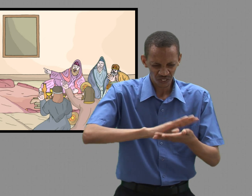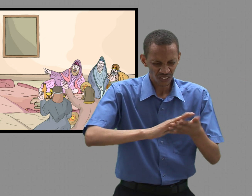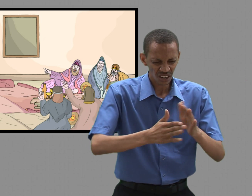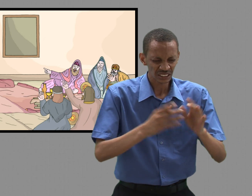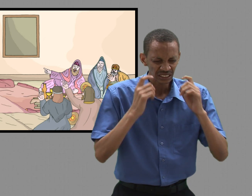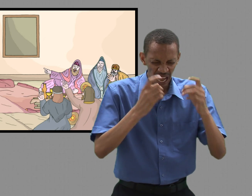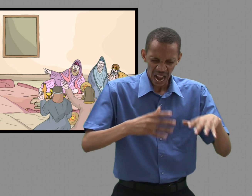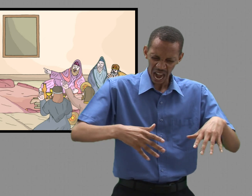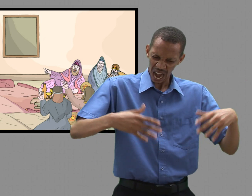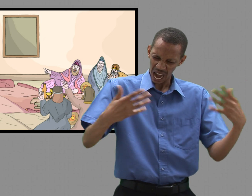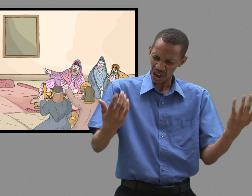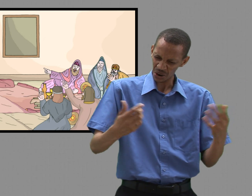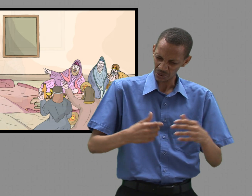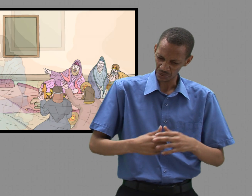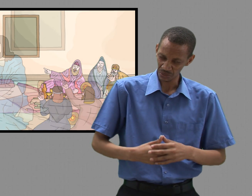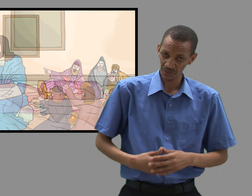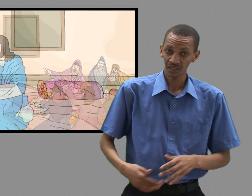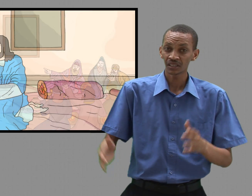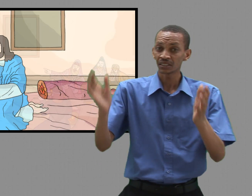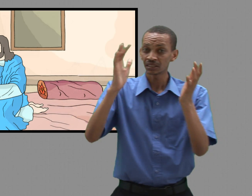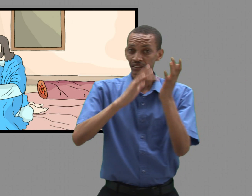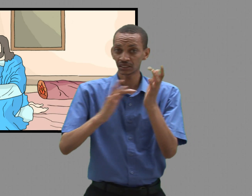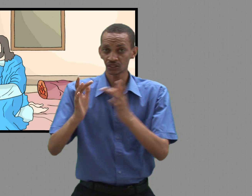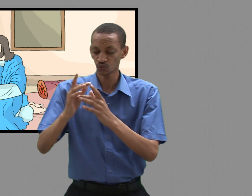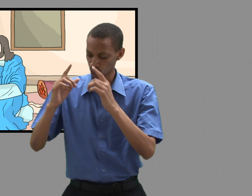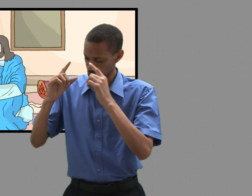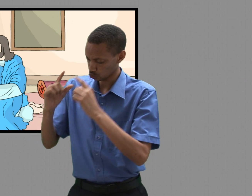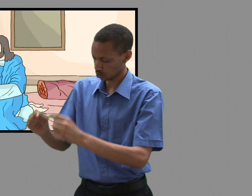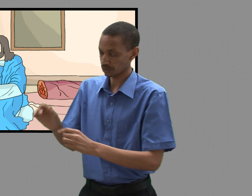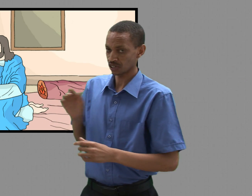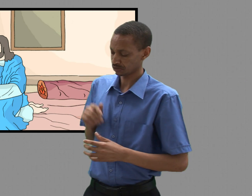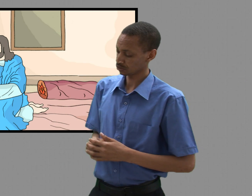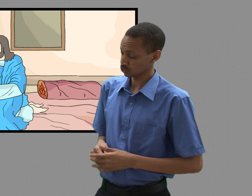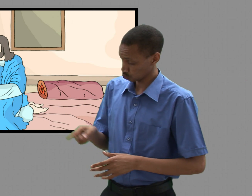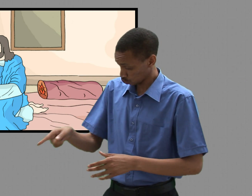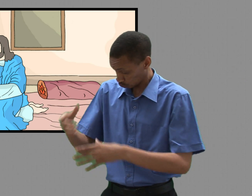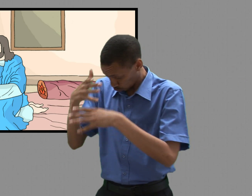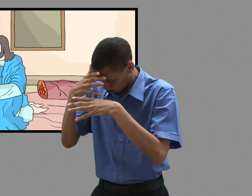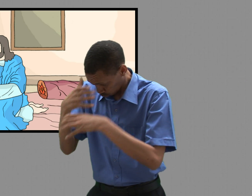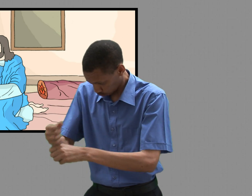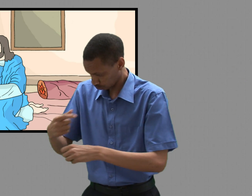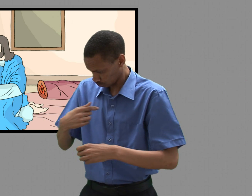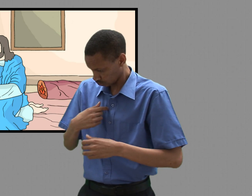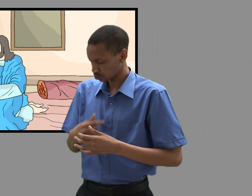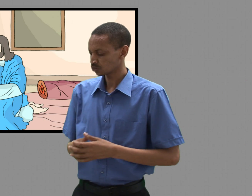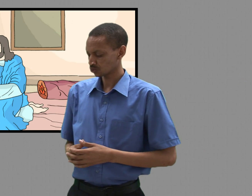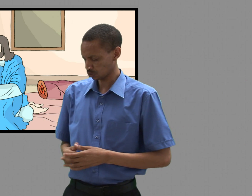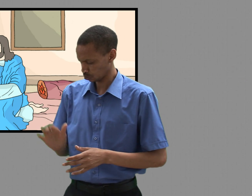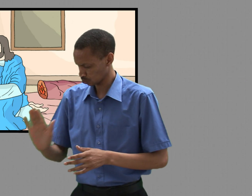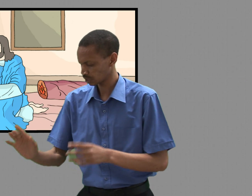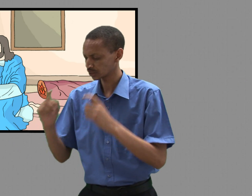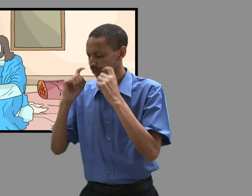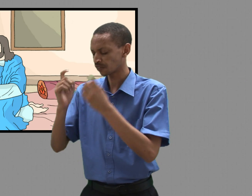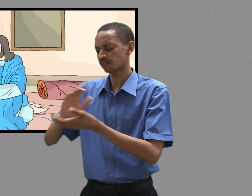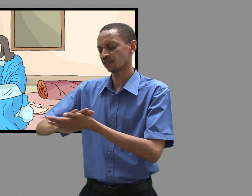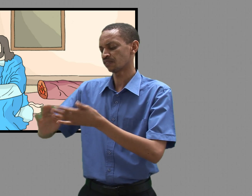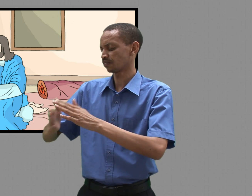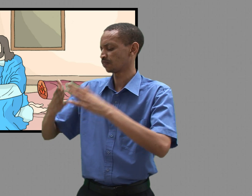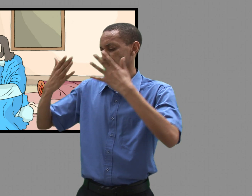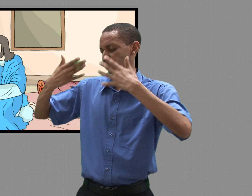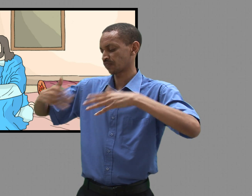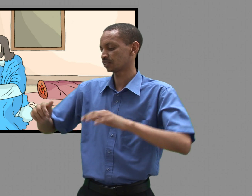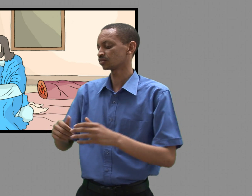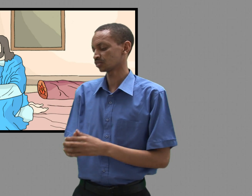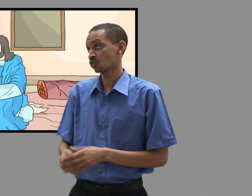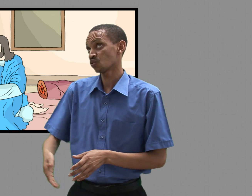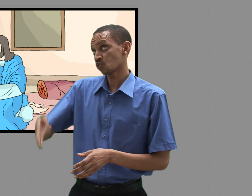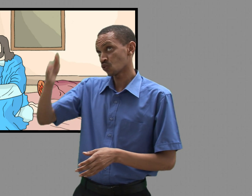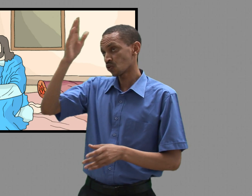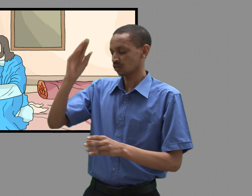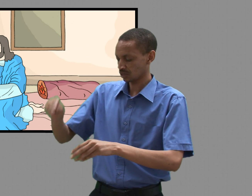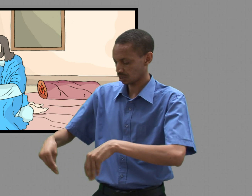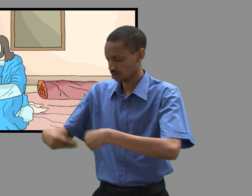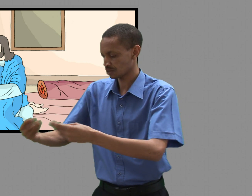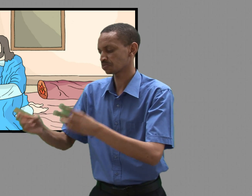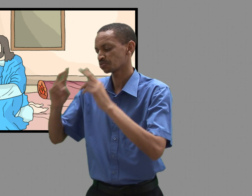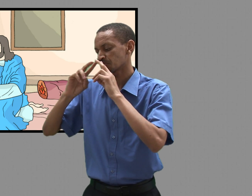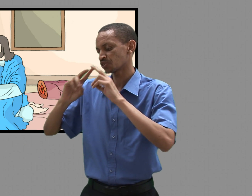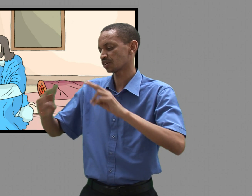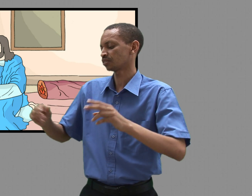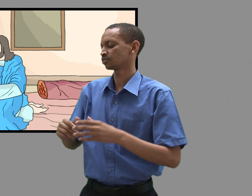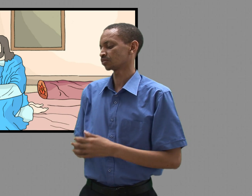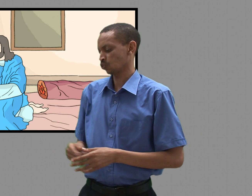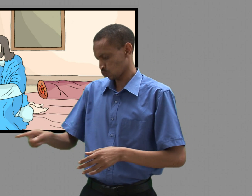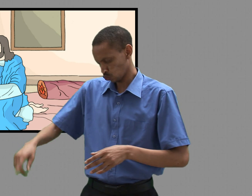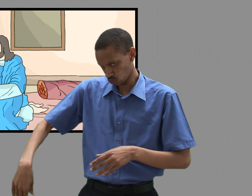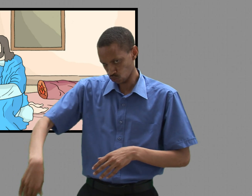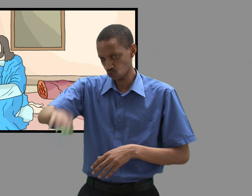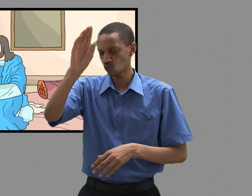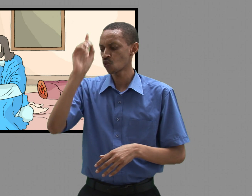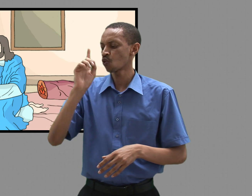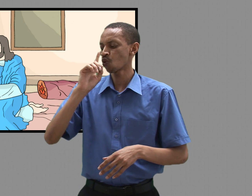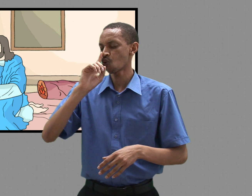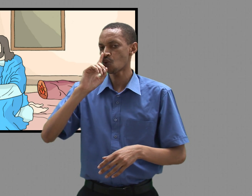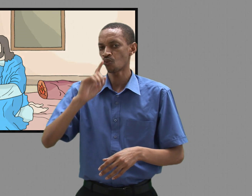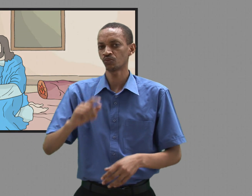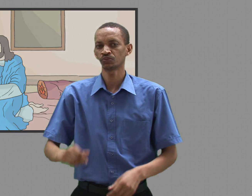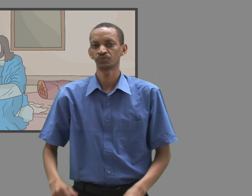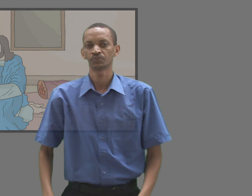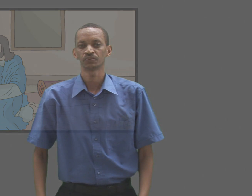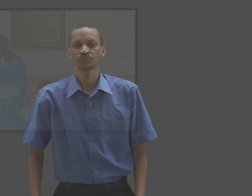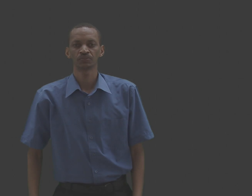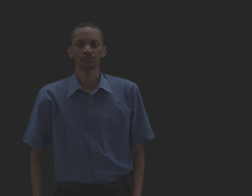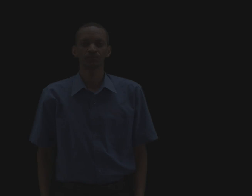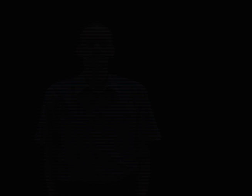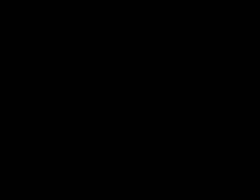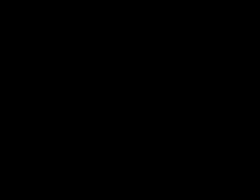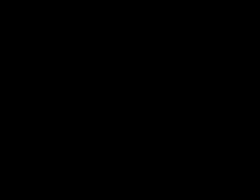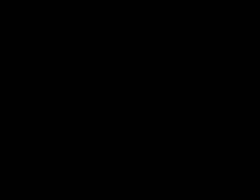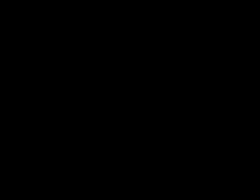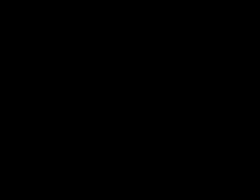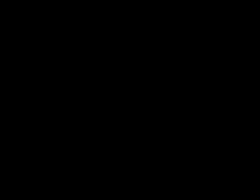And Jesus told the woman, “Your faith has saved you; go in peace.”